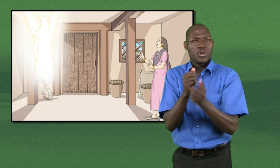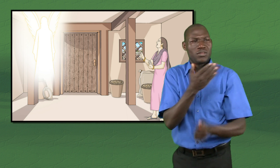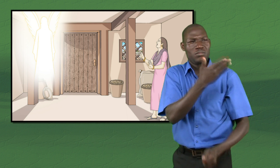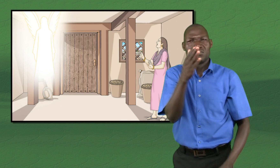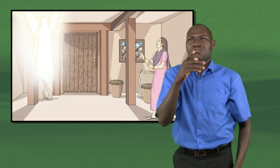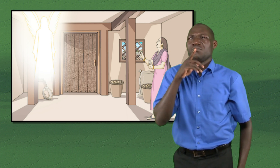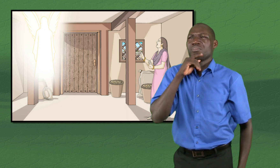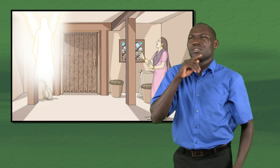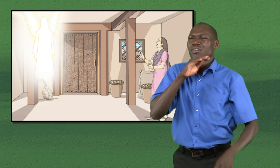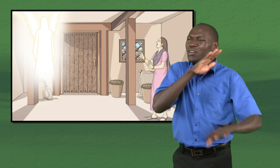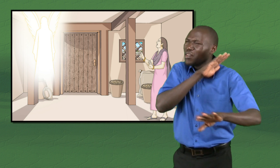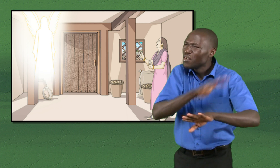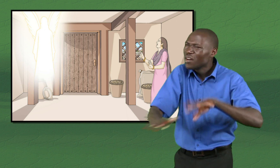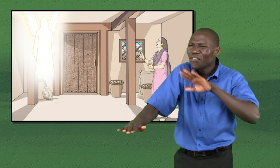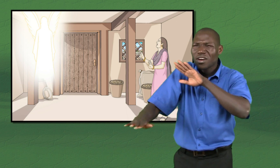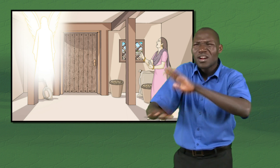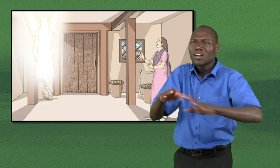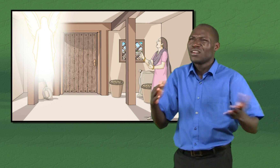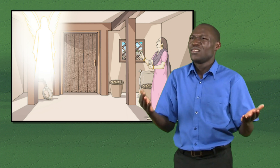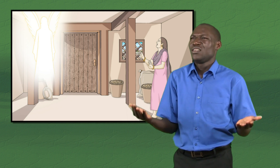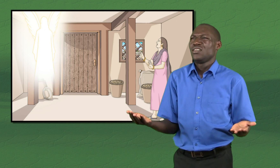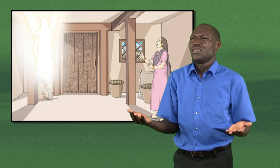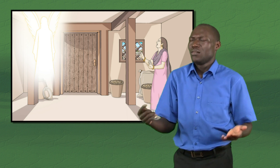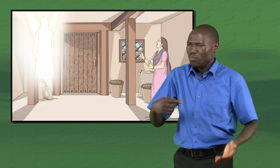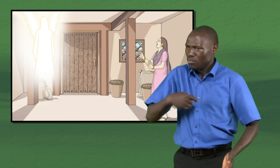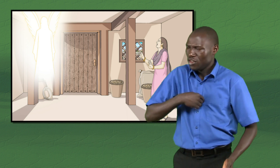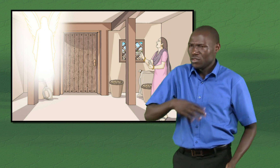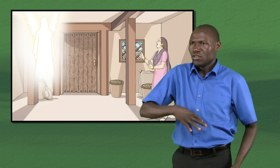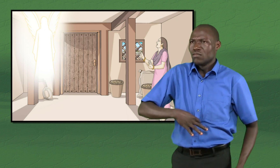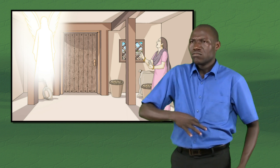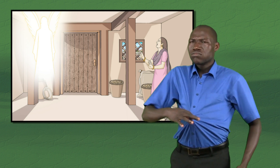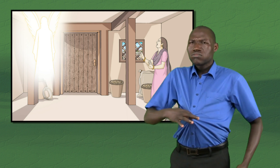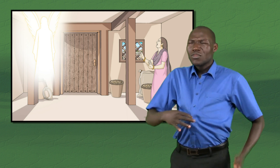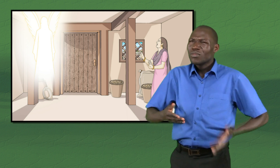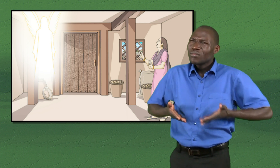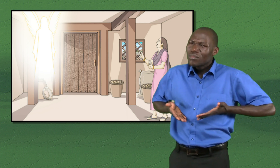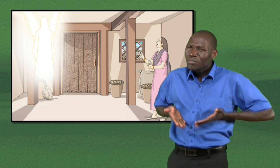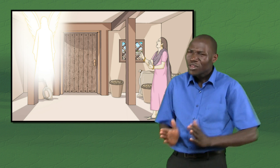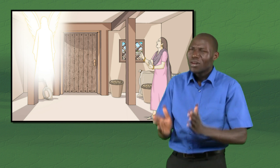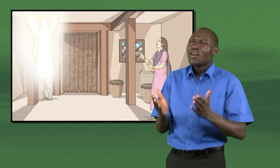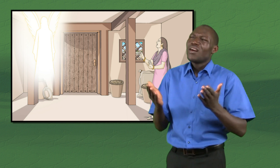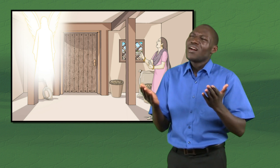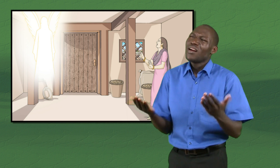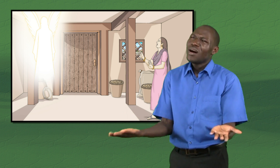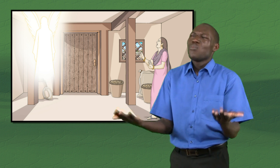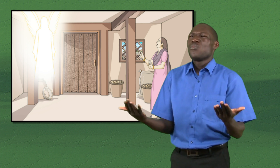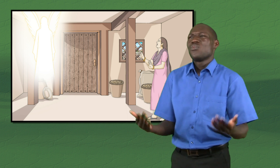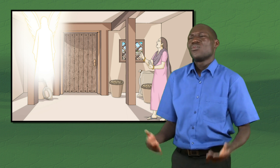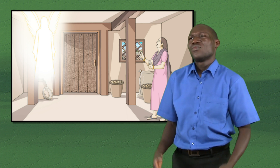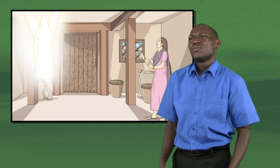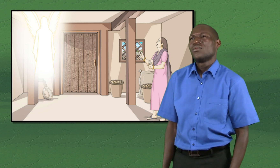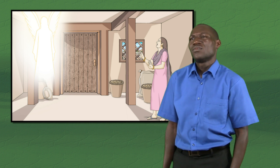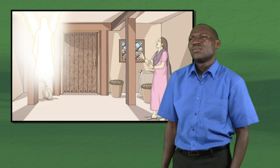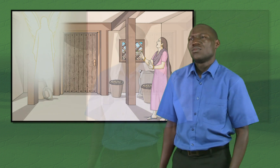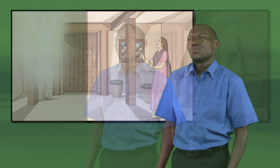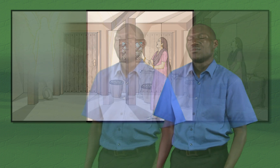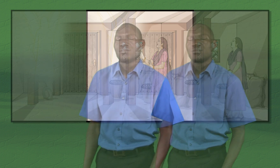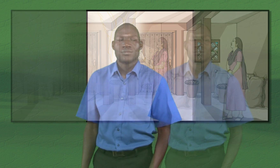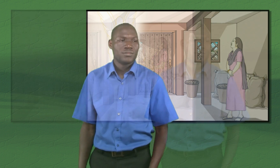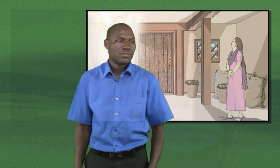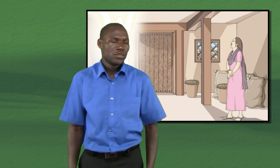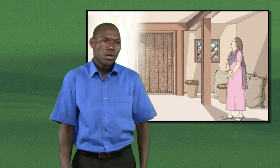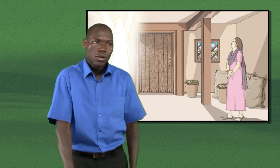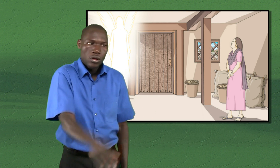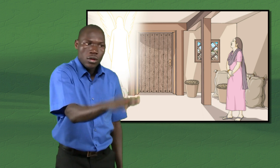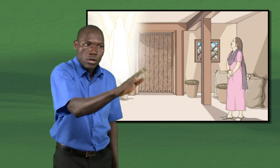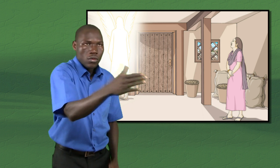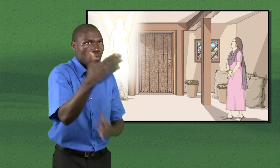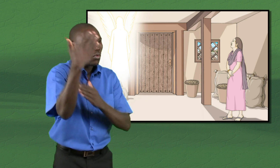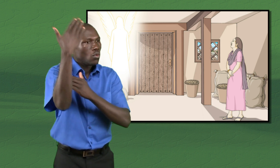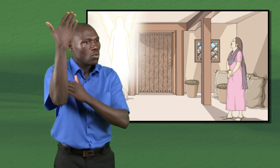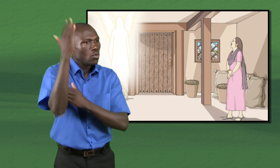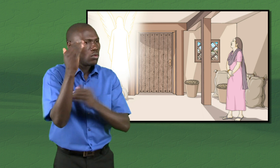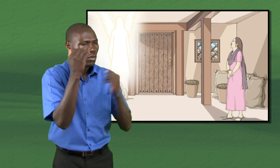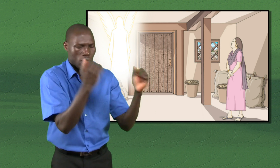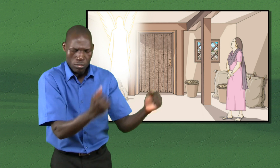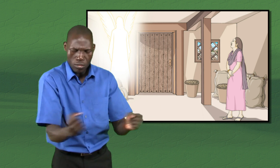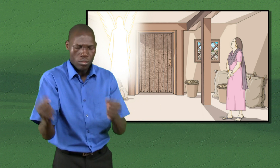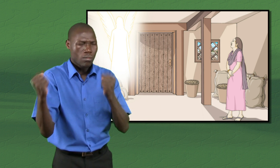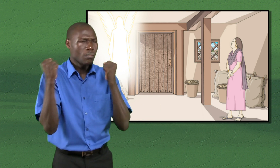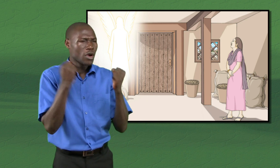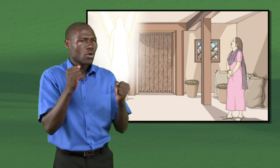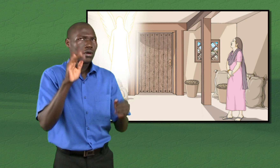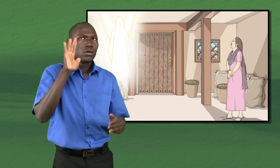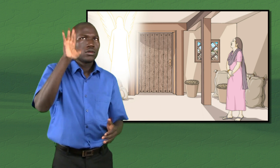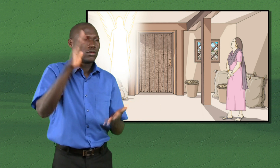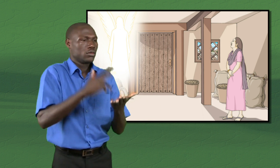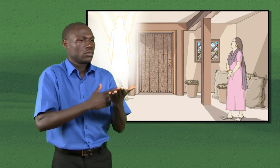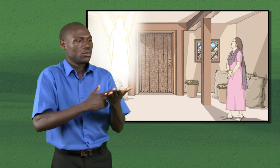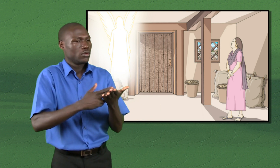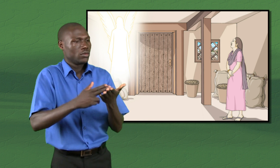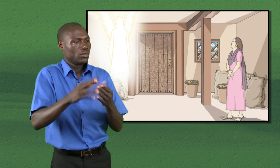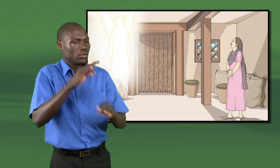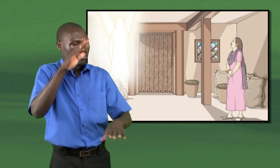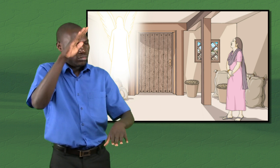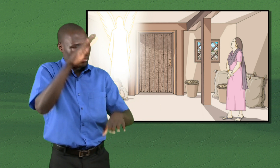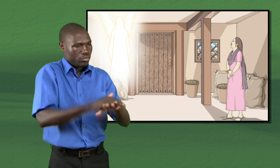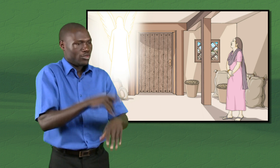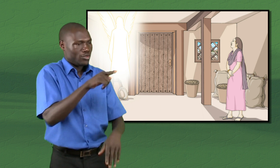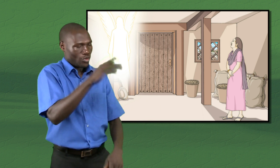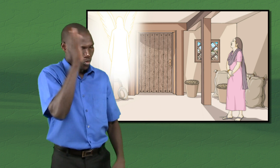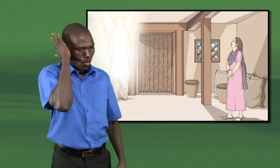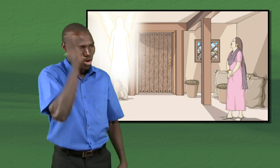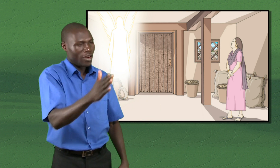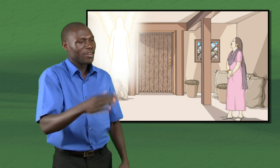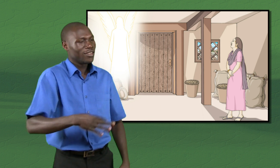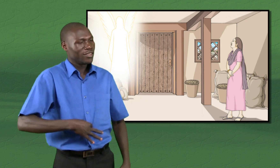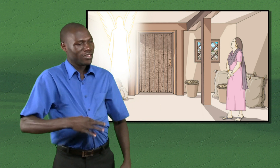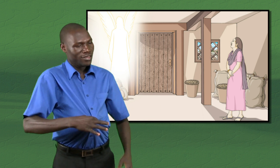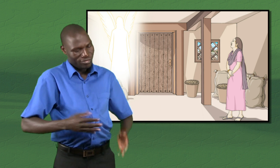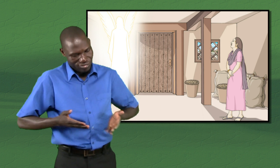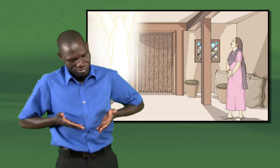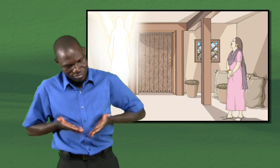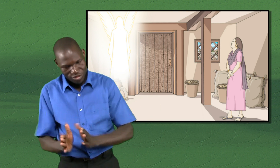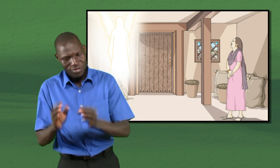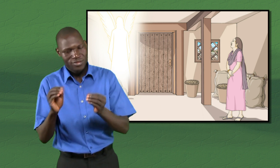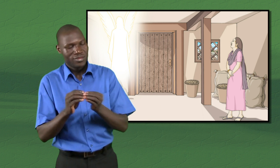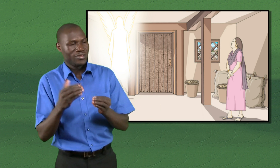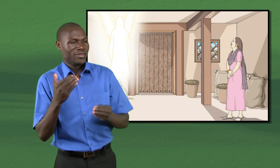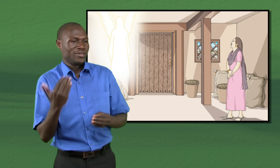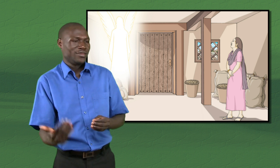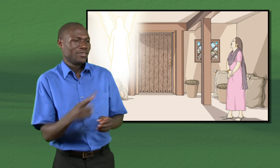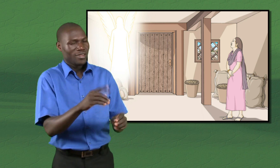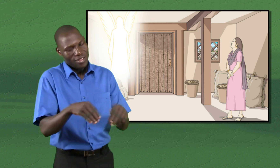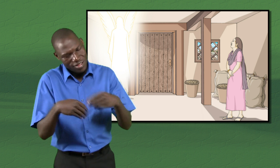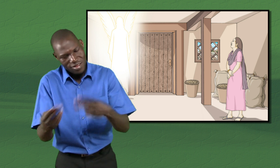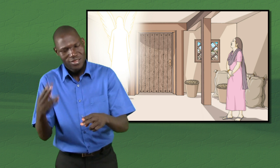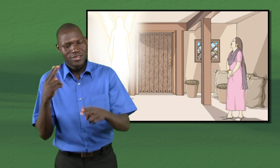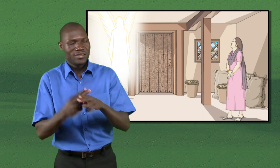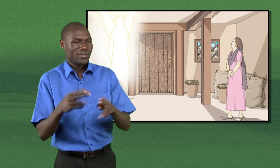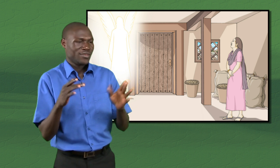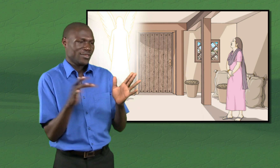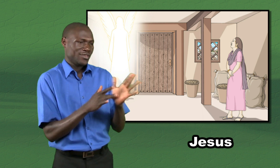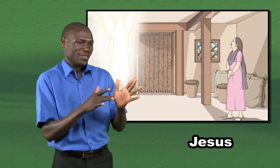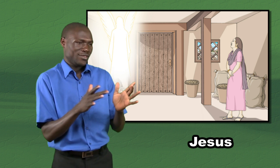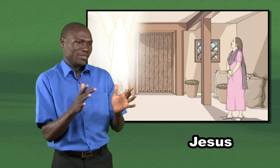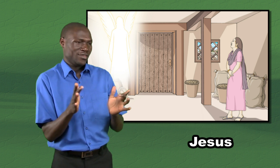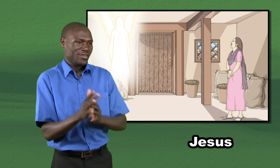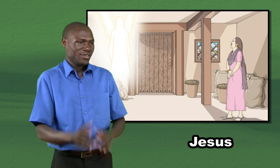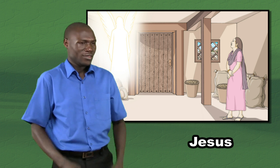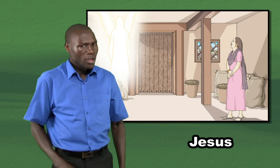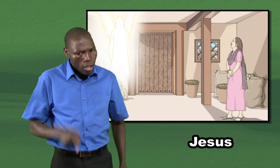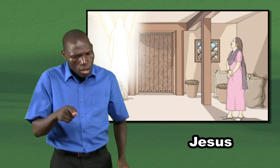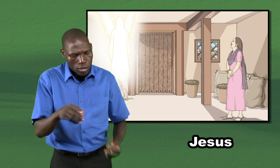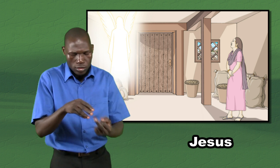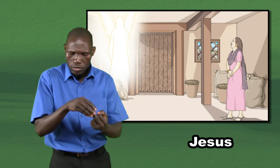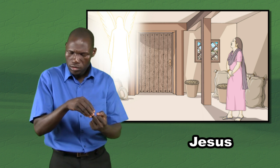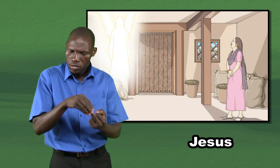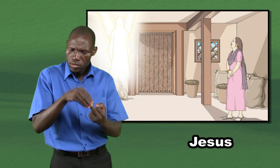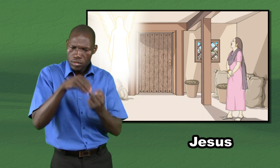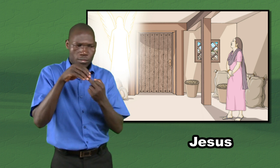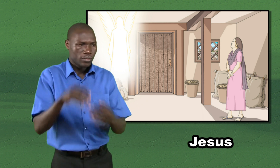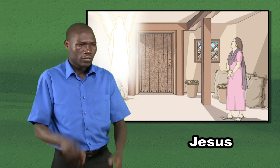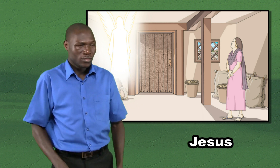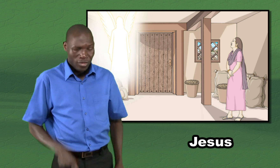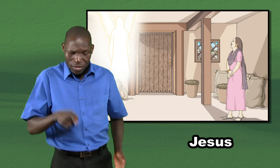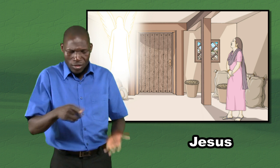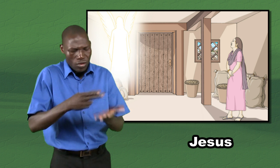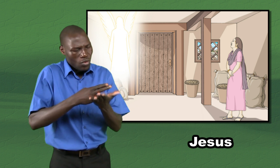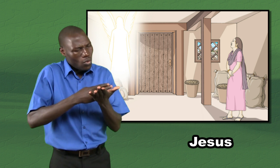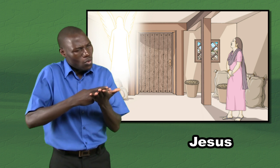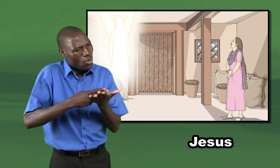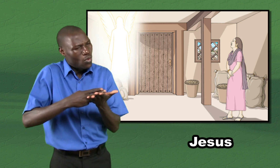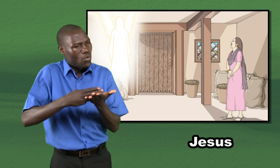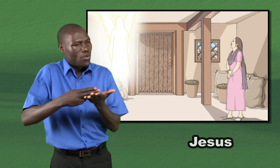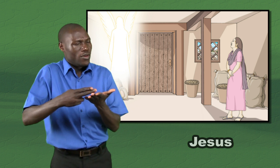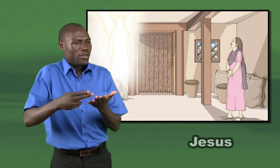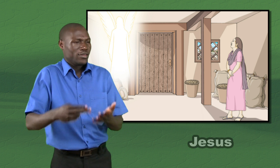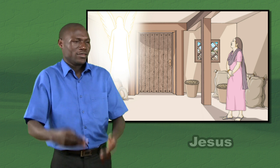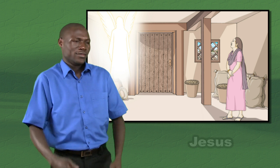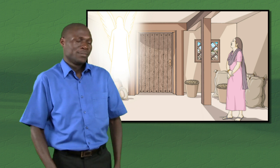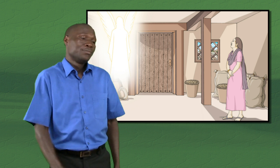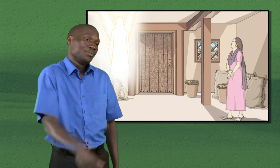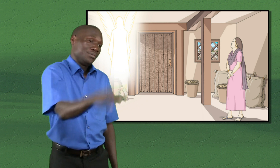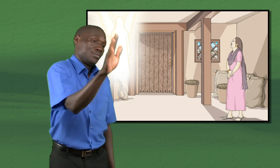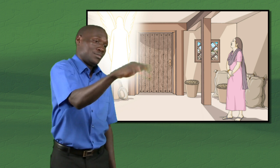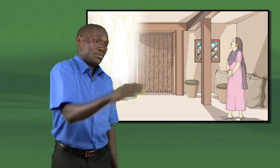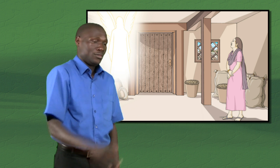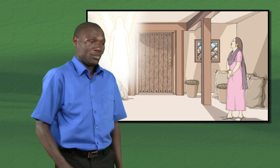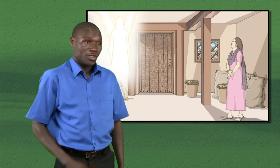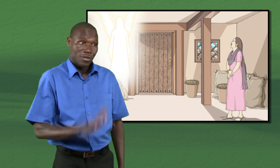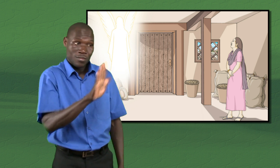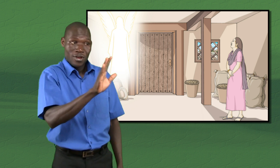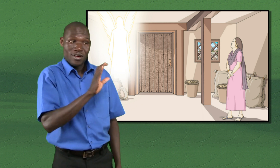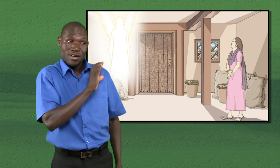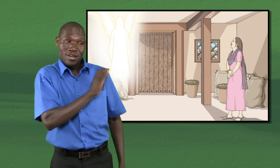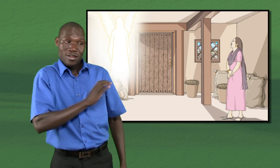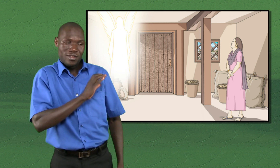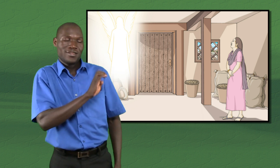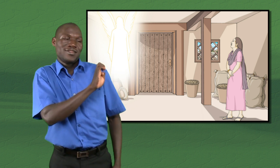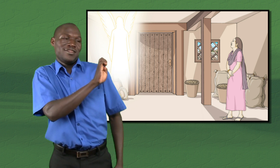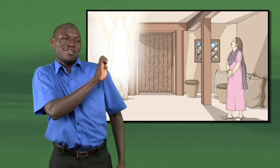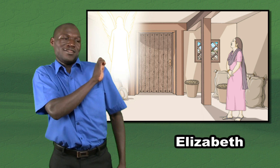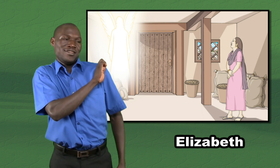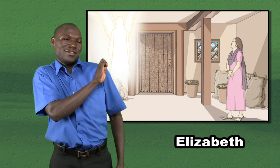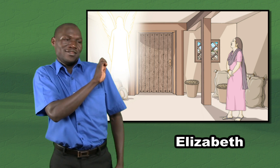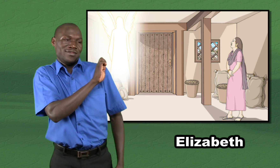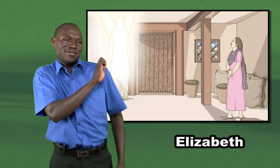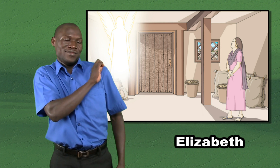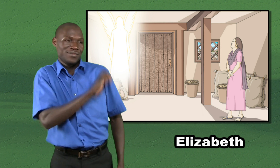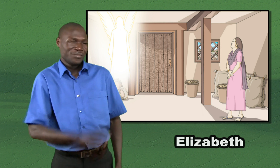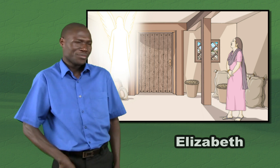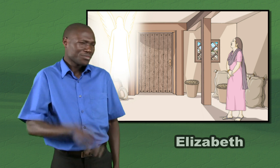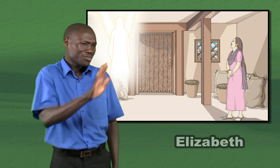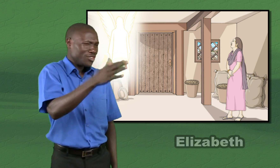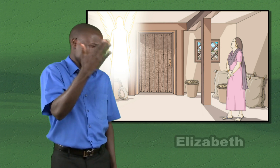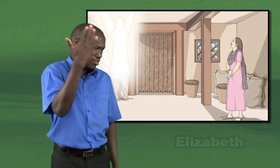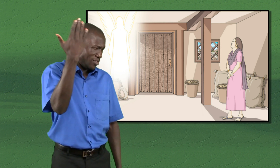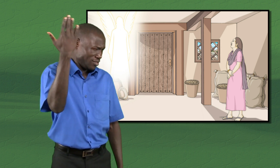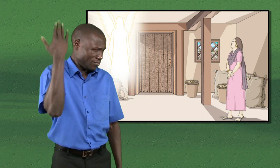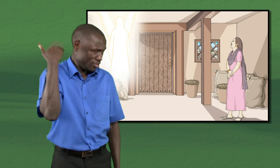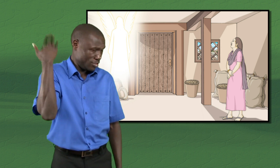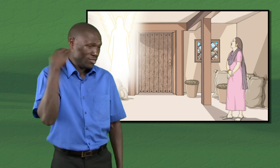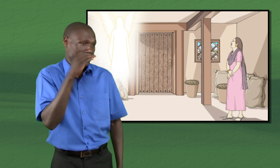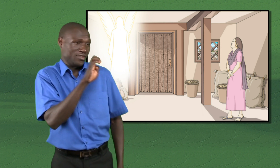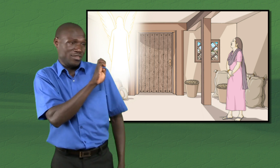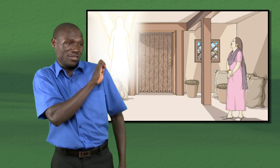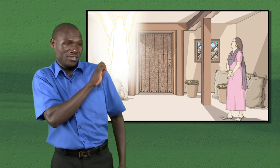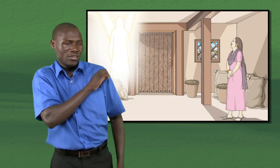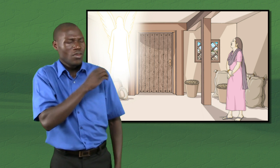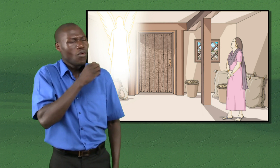The angel replied, “The Holy Spirit will come upon you, and the power of the Most High will overshadow you. So the Holy One to be born will be called the Son of God.